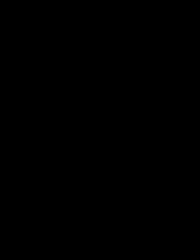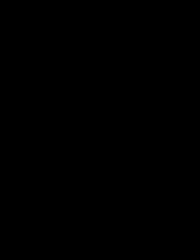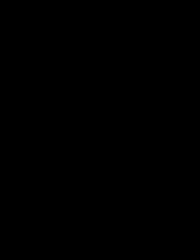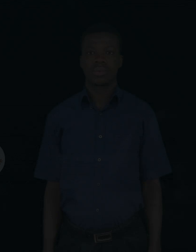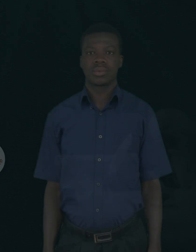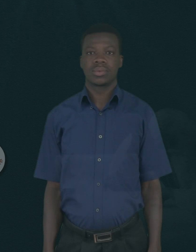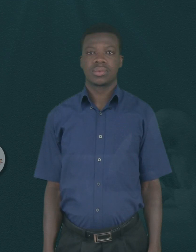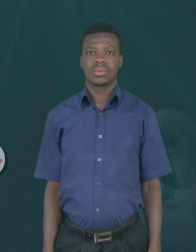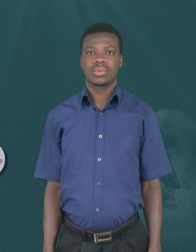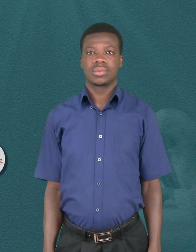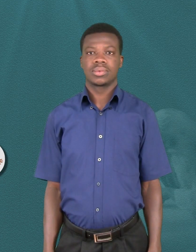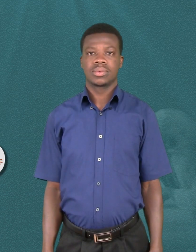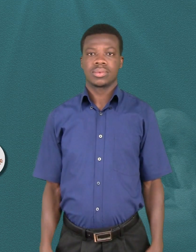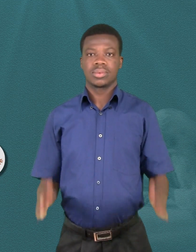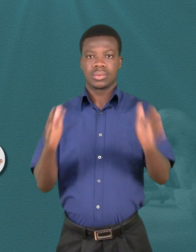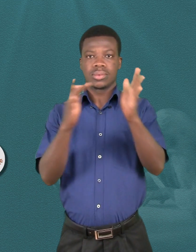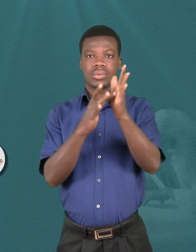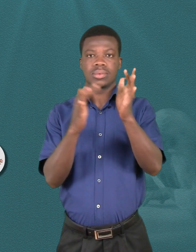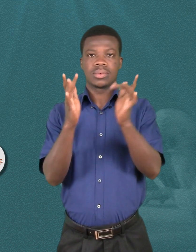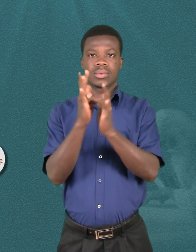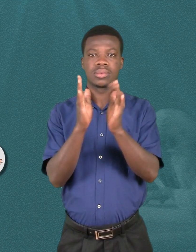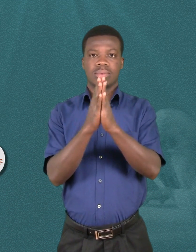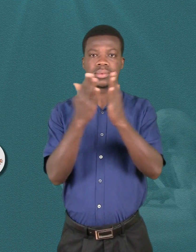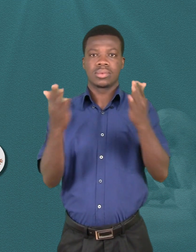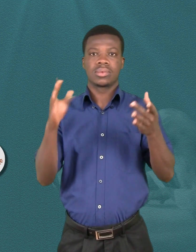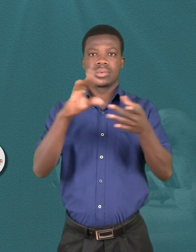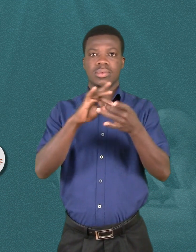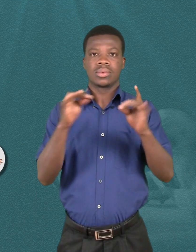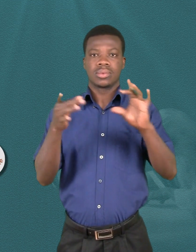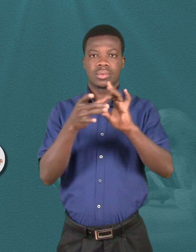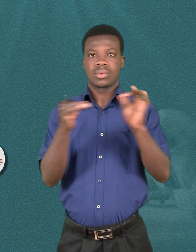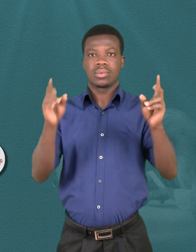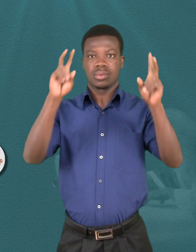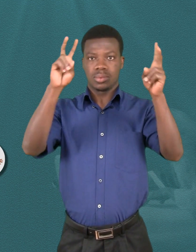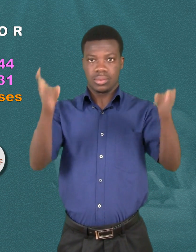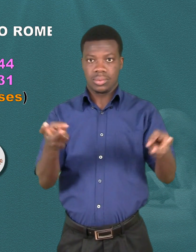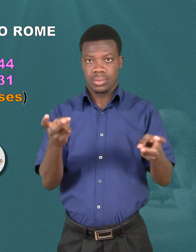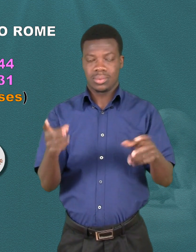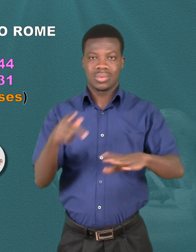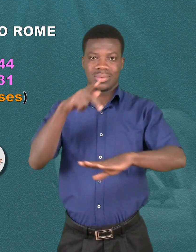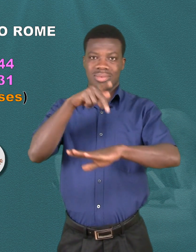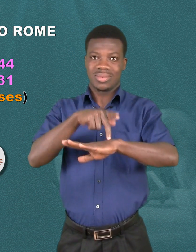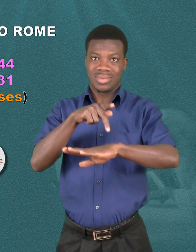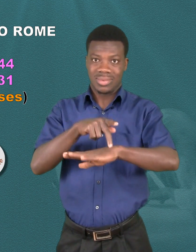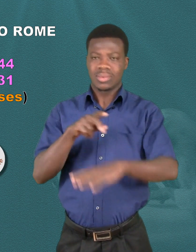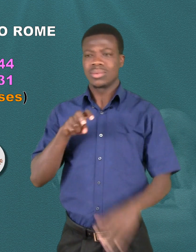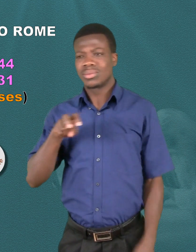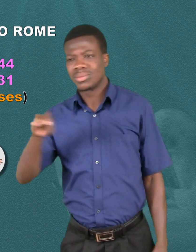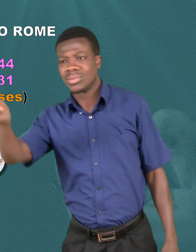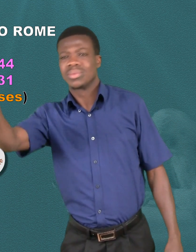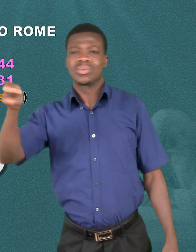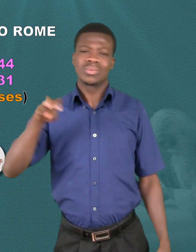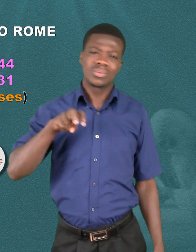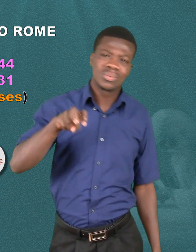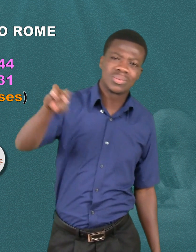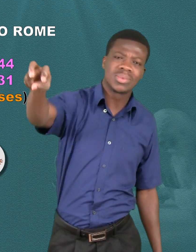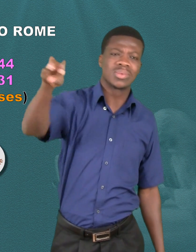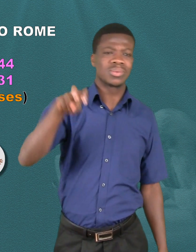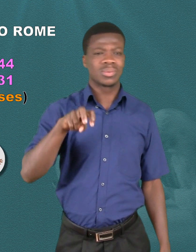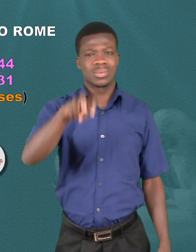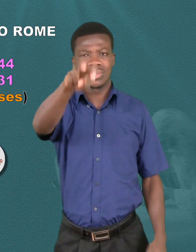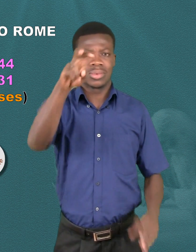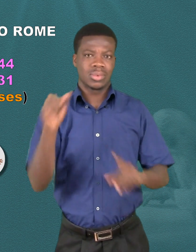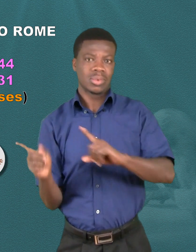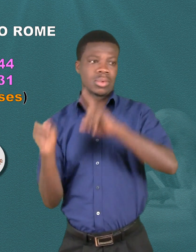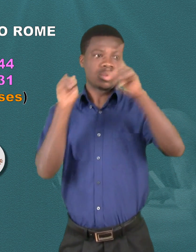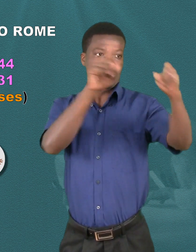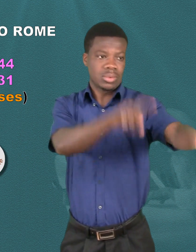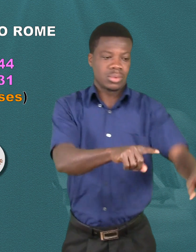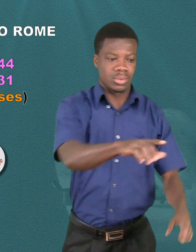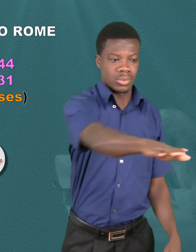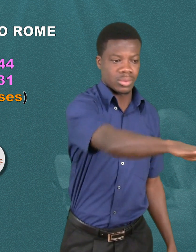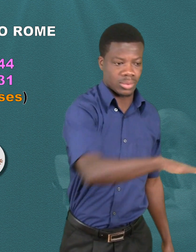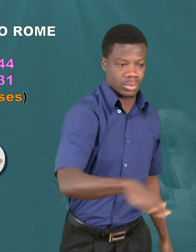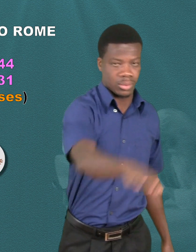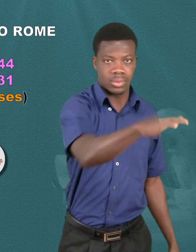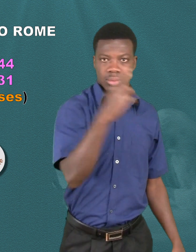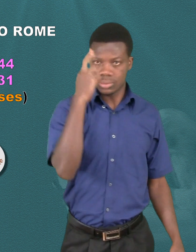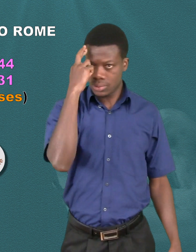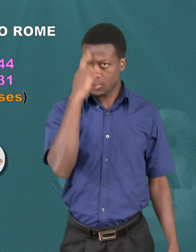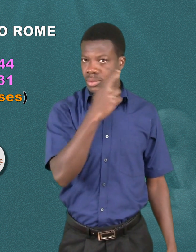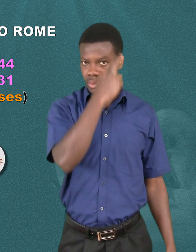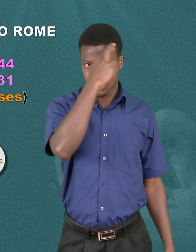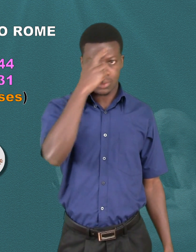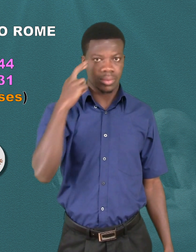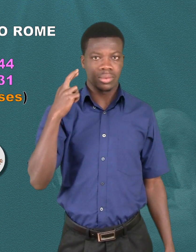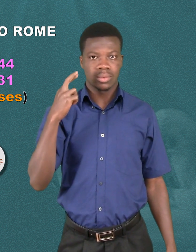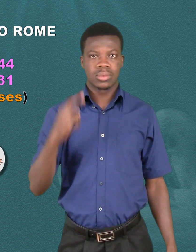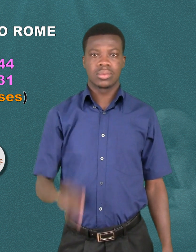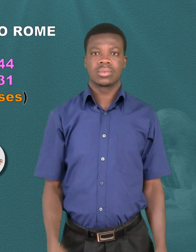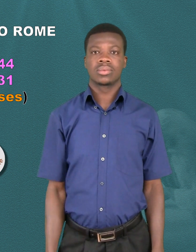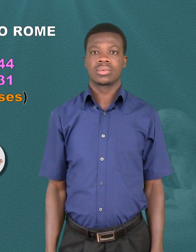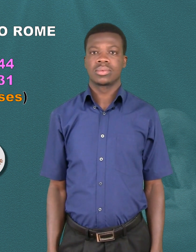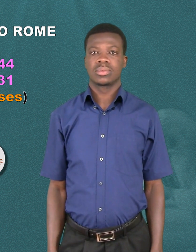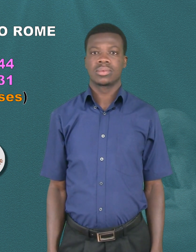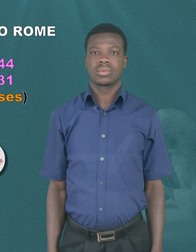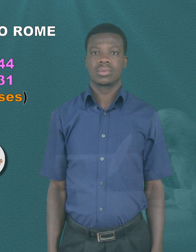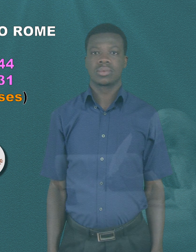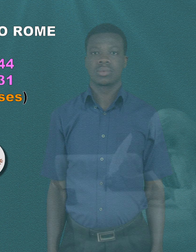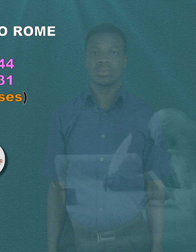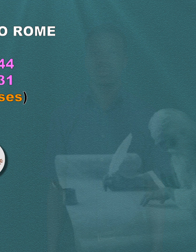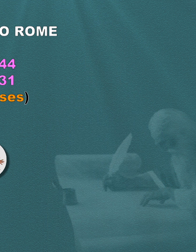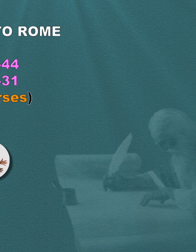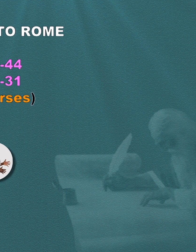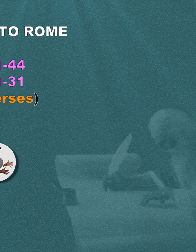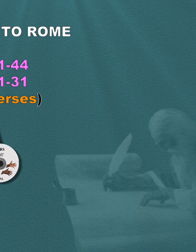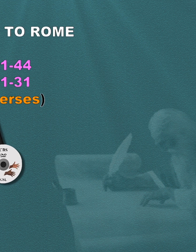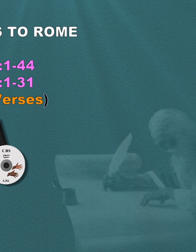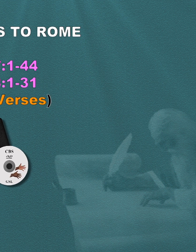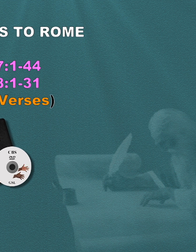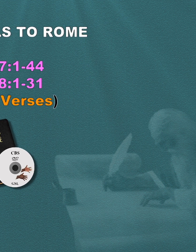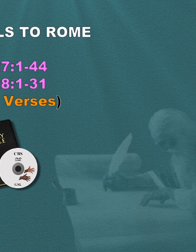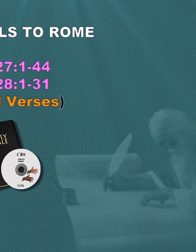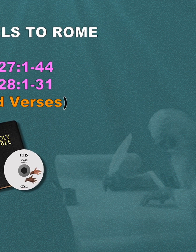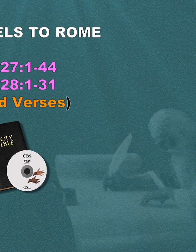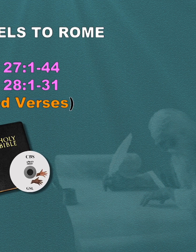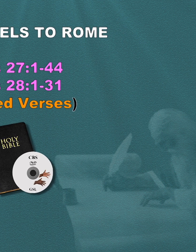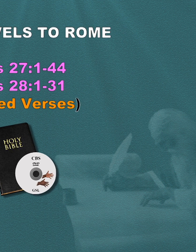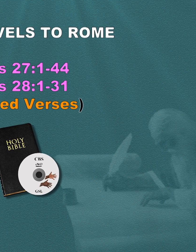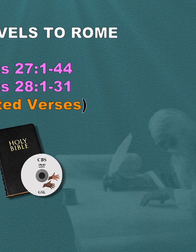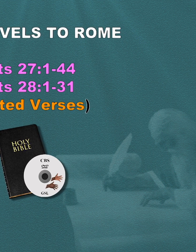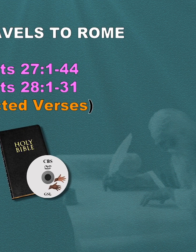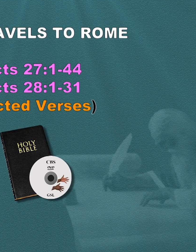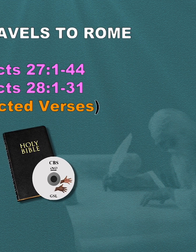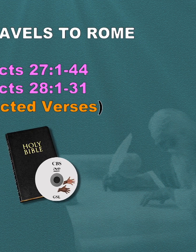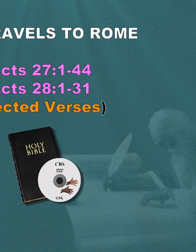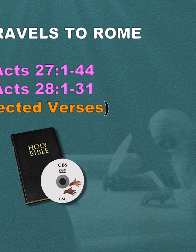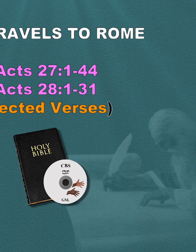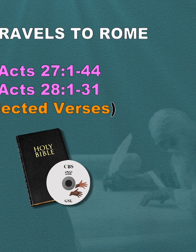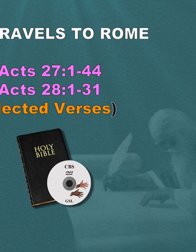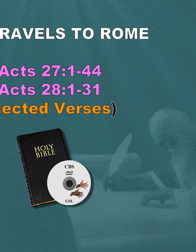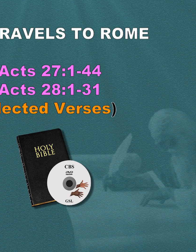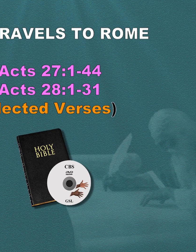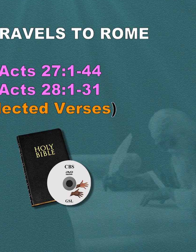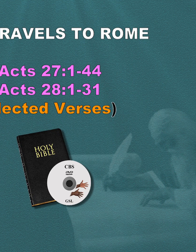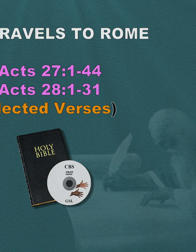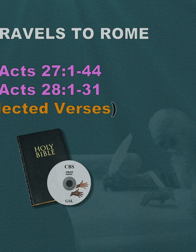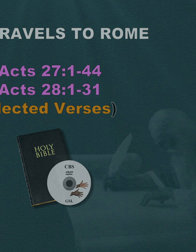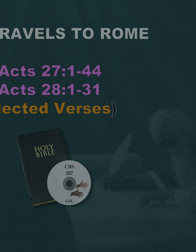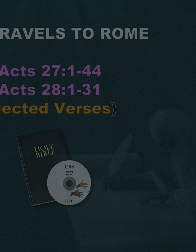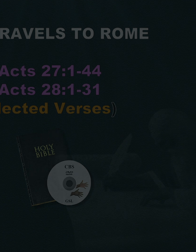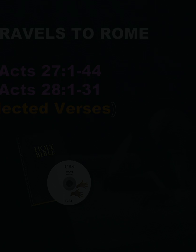Paul travels to Rome